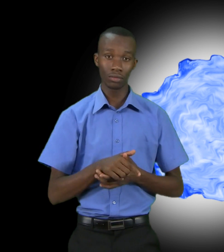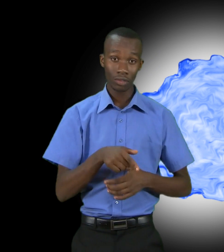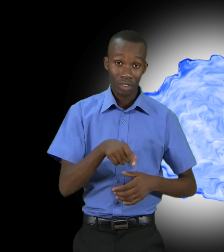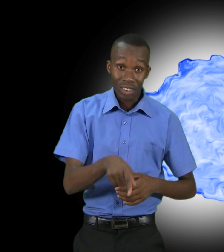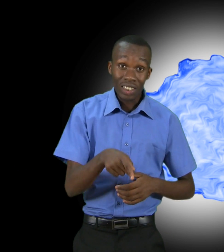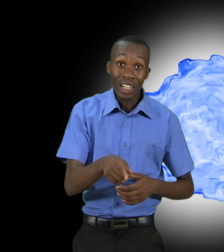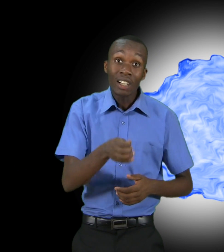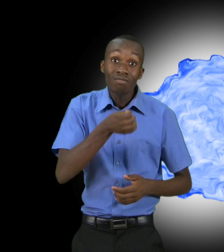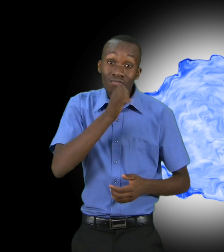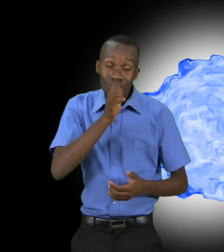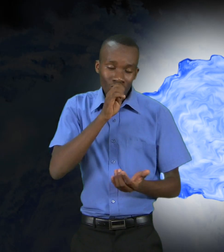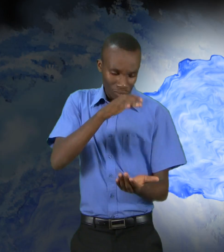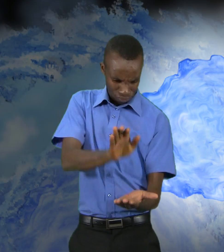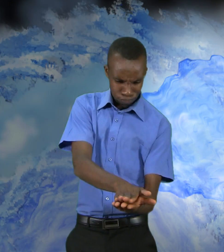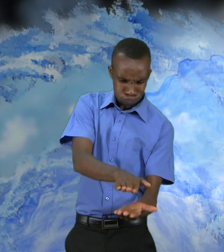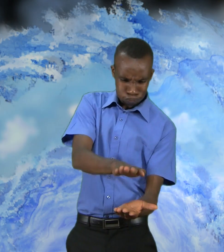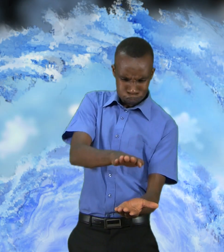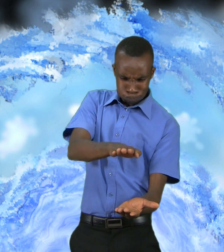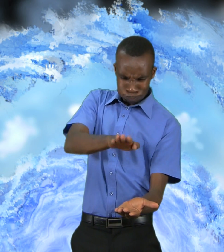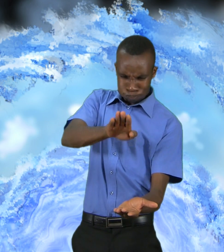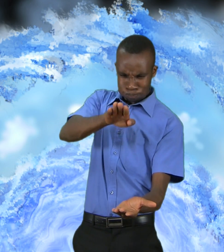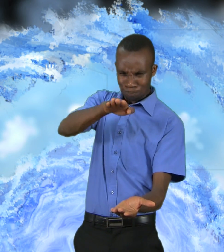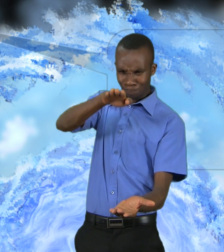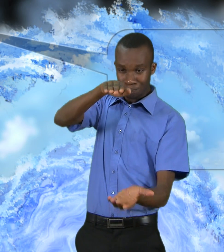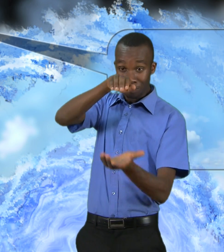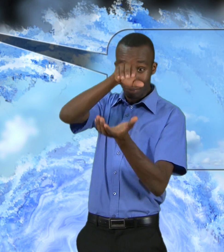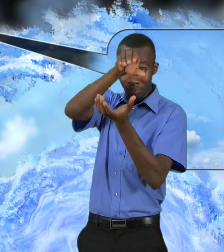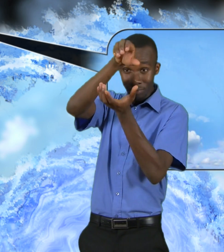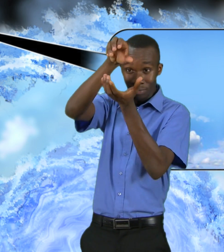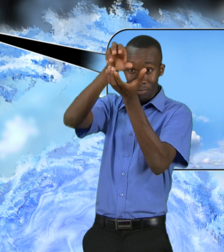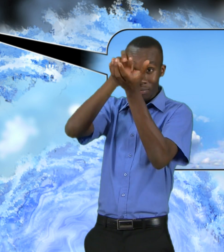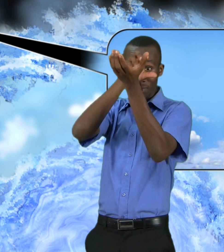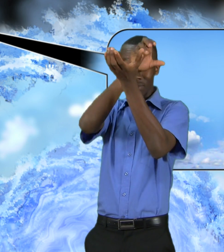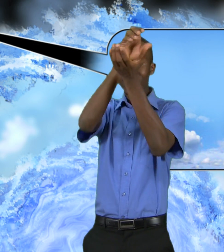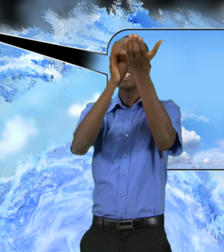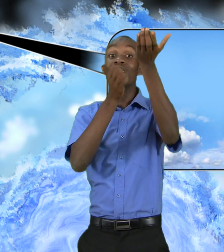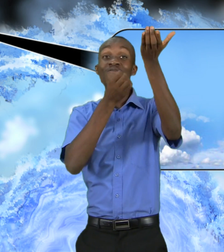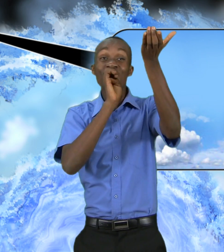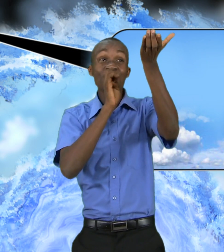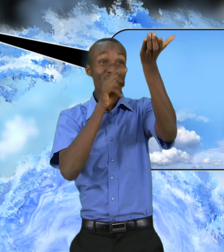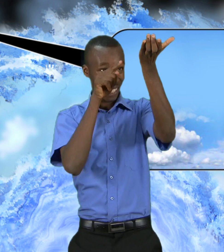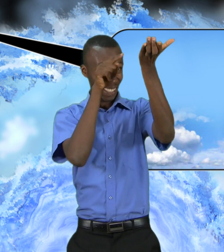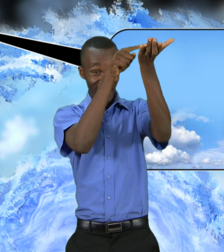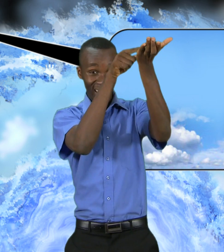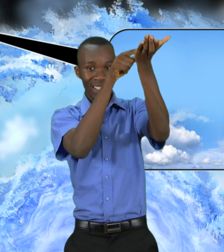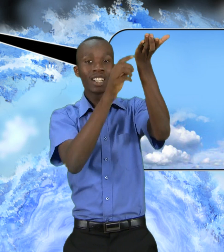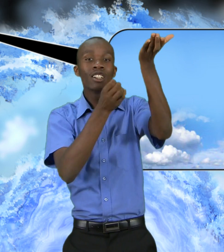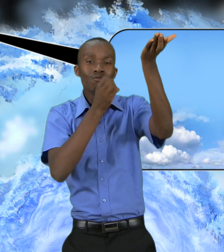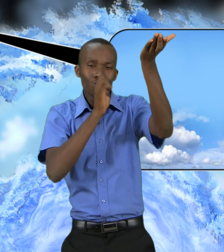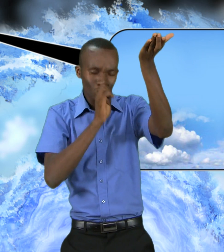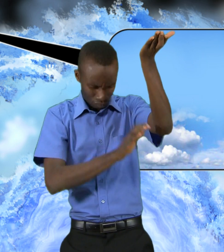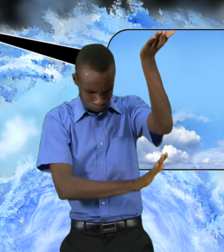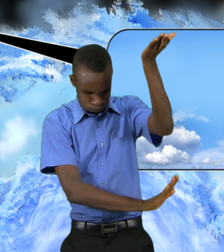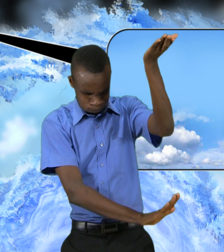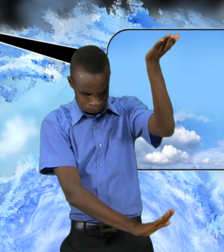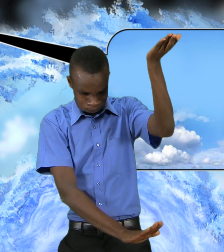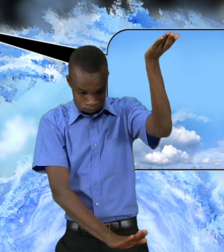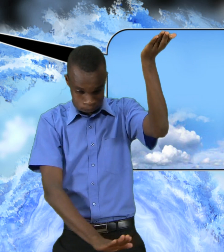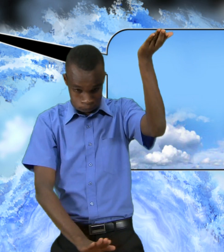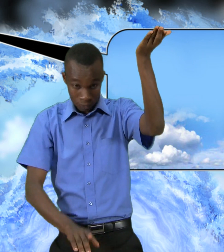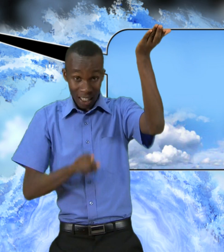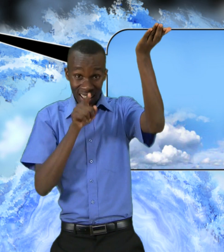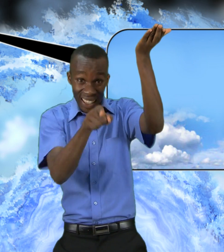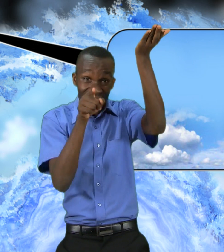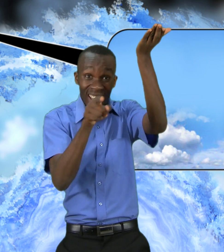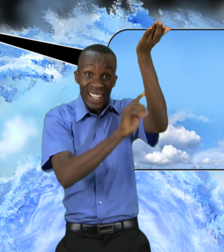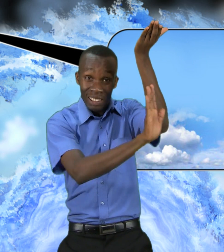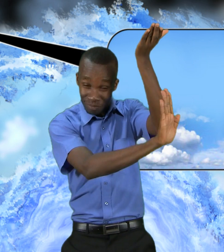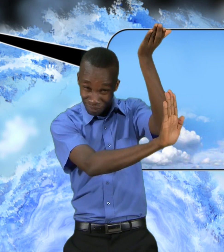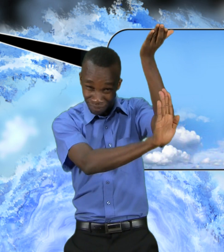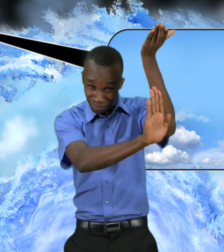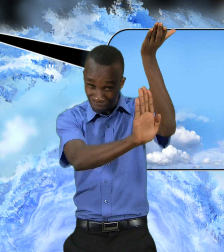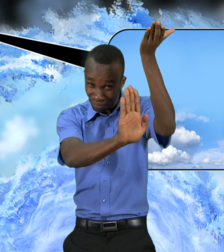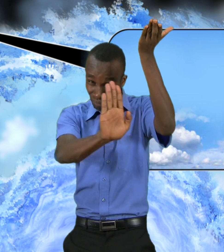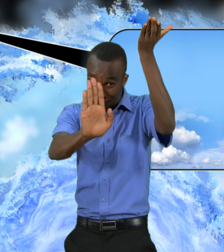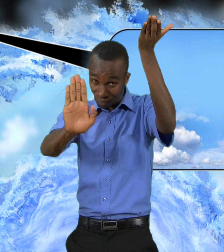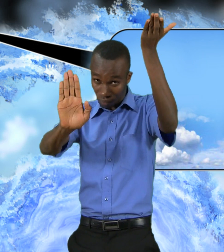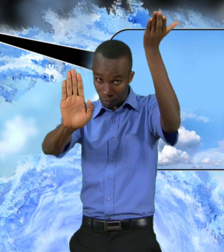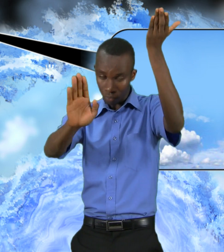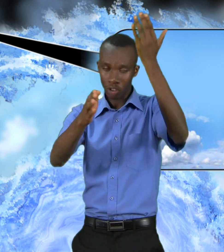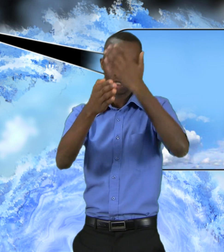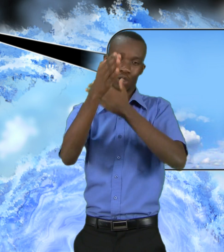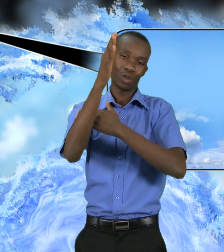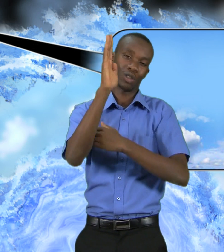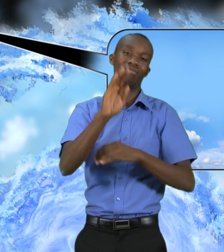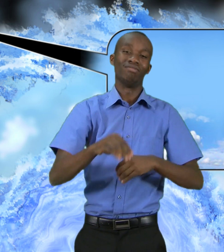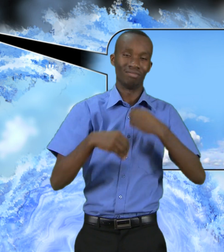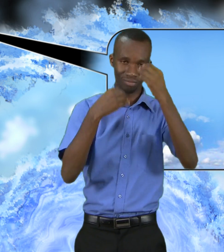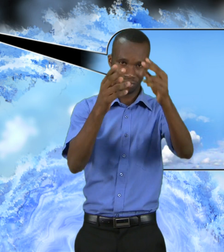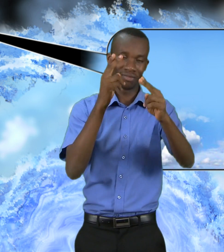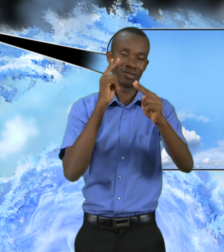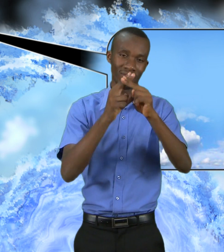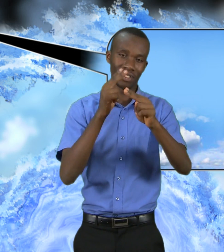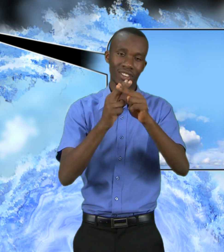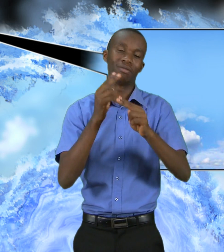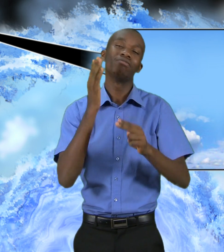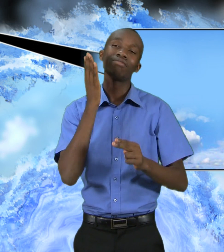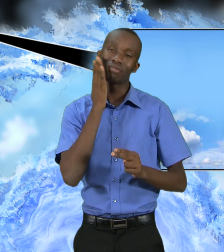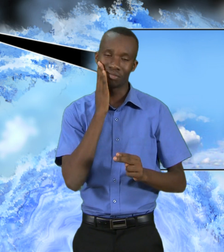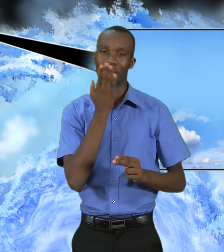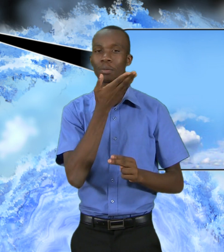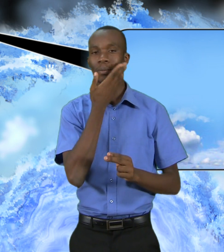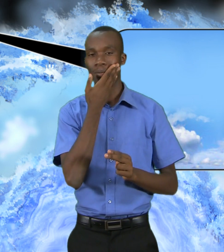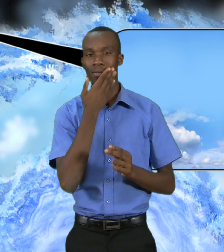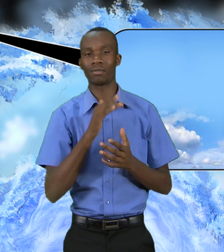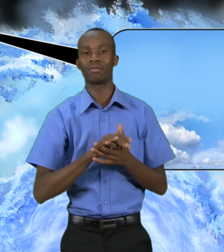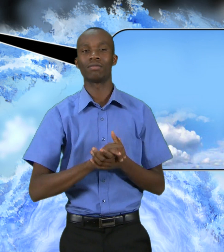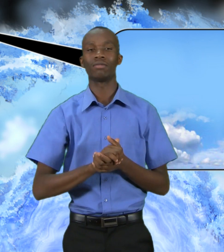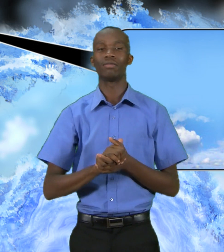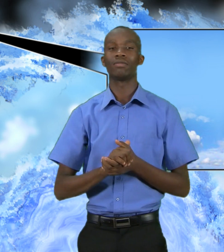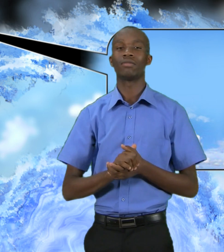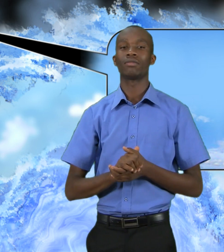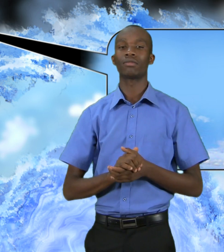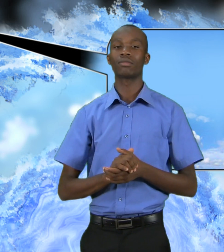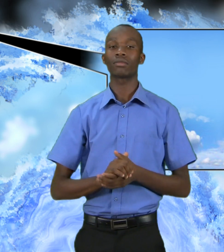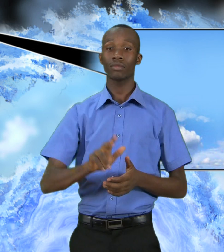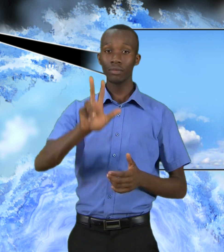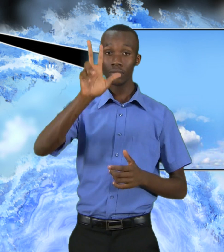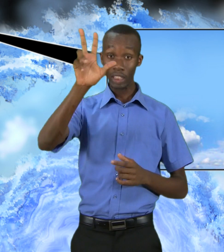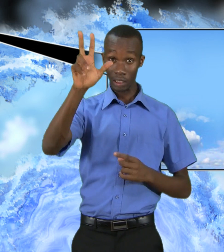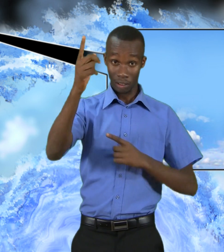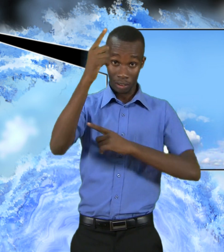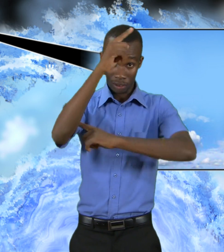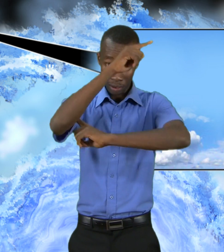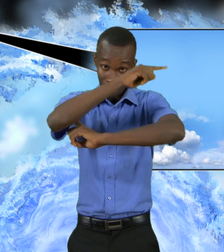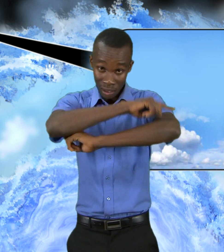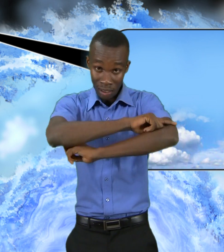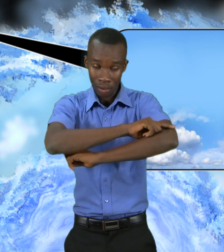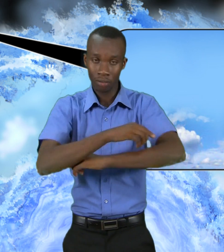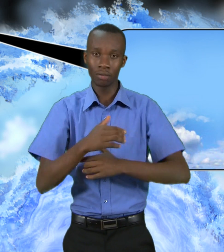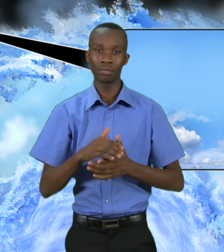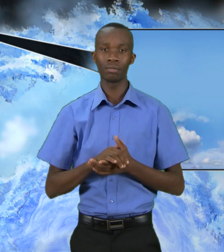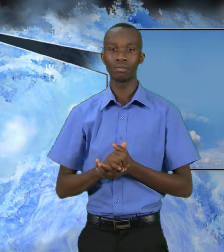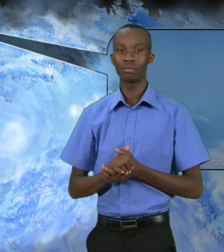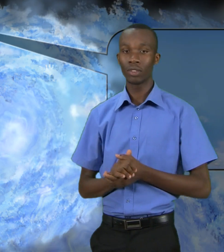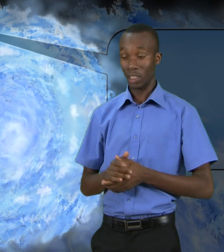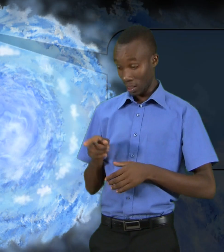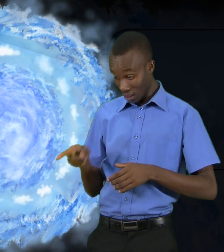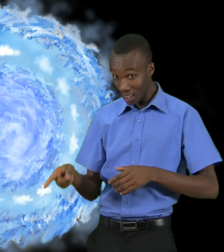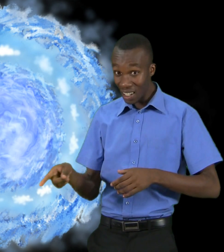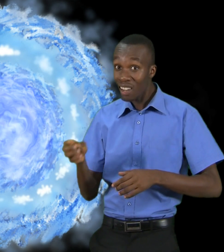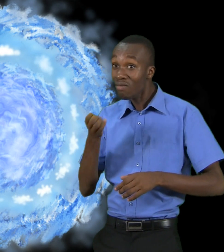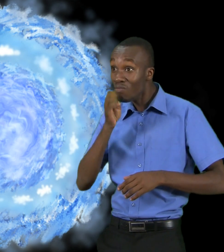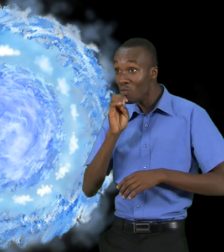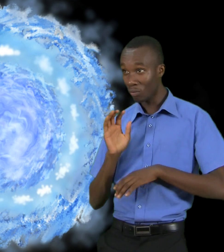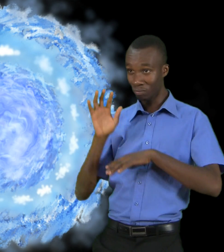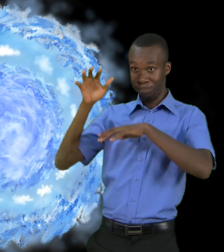And God said, “Let there be an expanse between the waters, to separate the waters from the waters.”